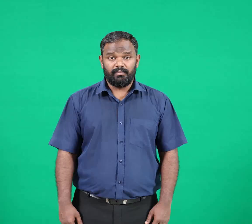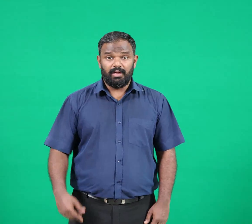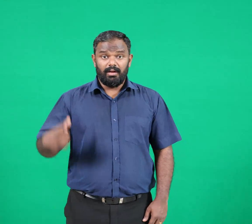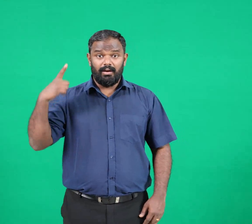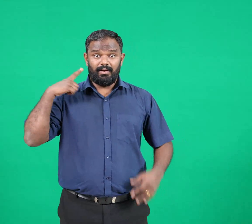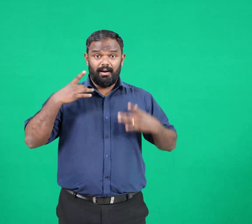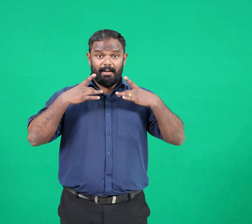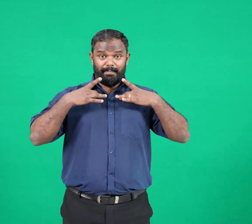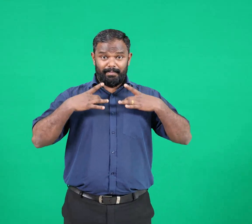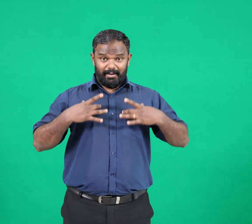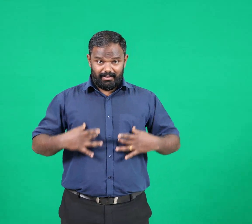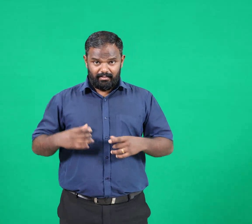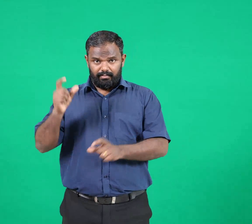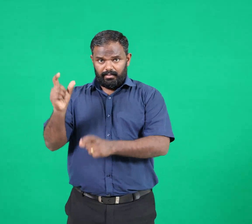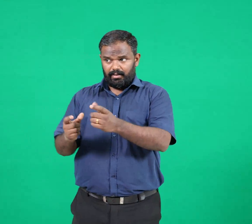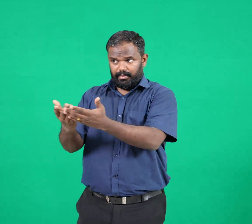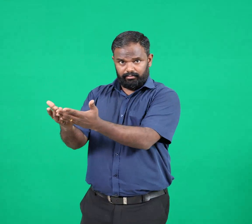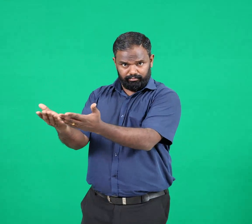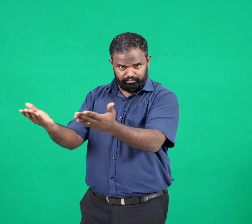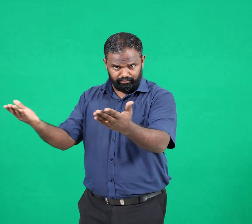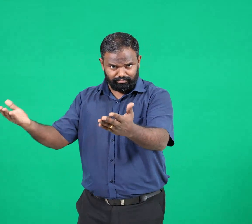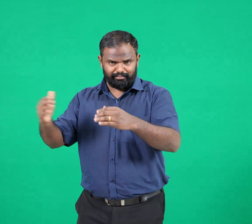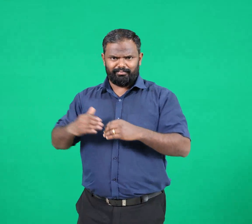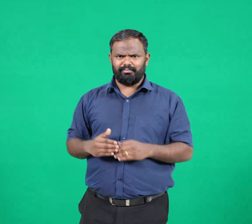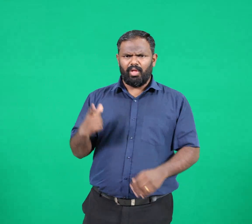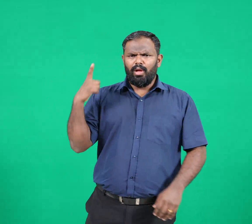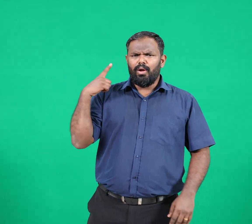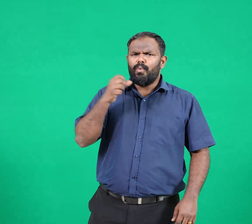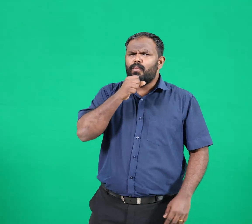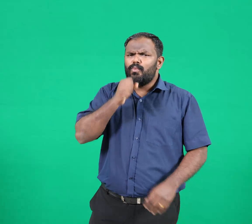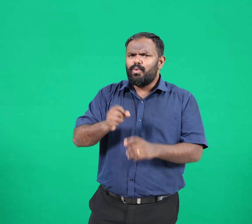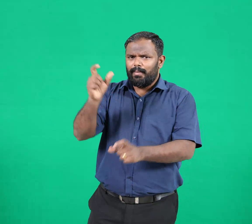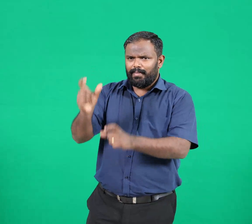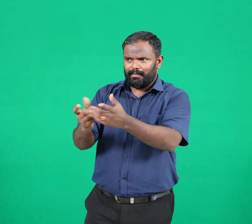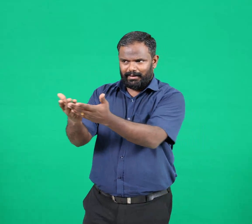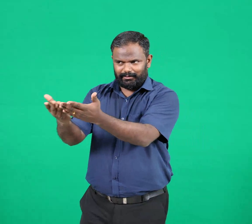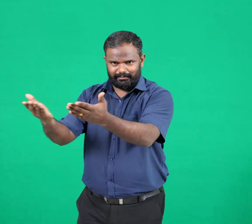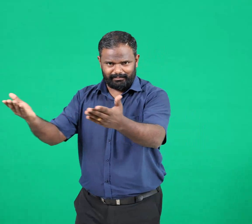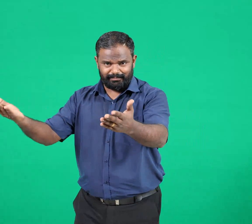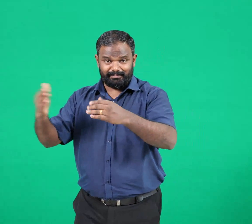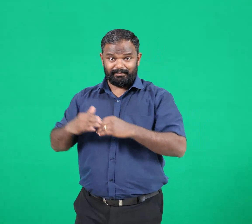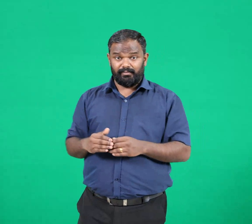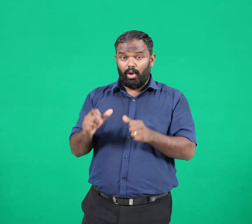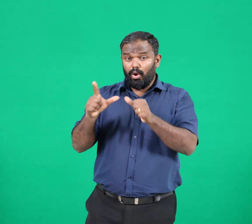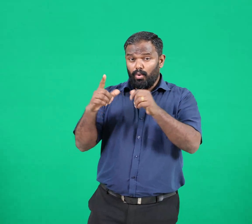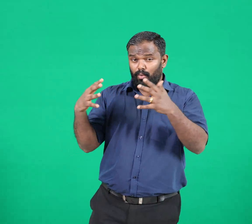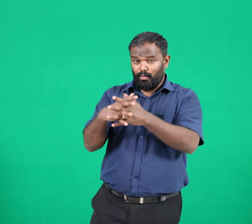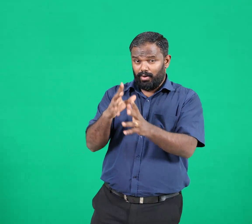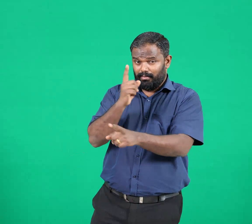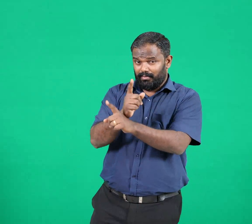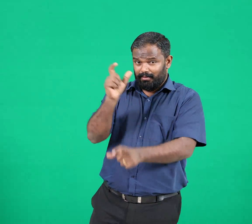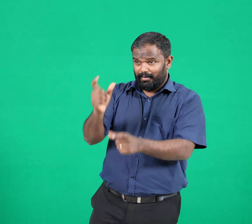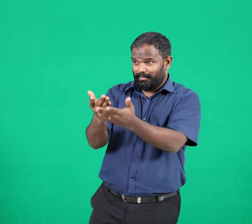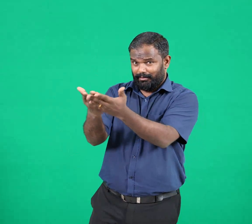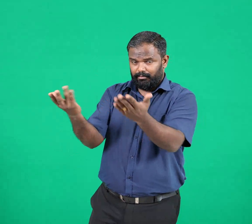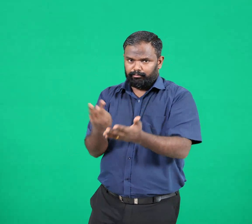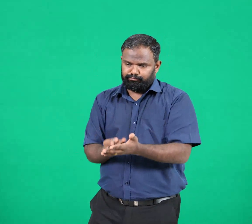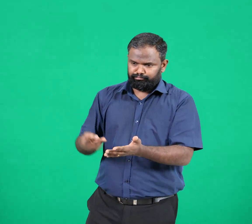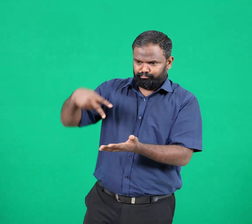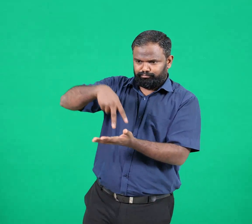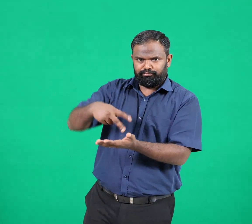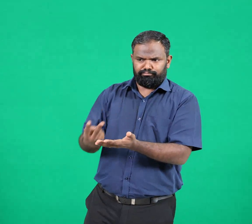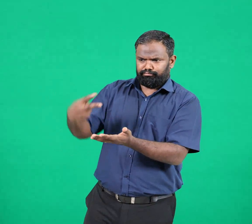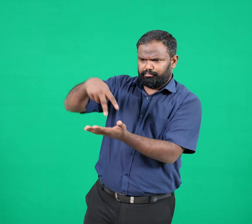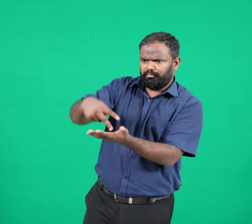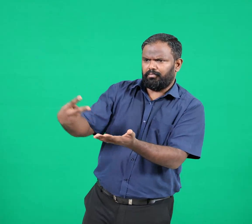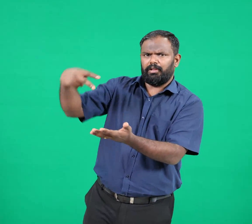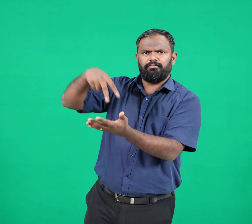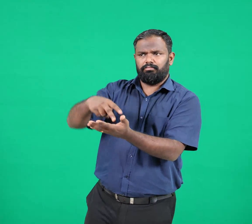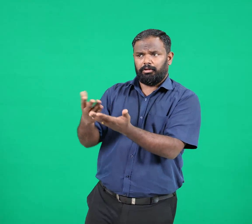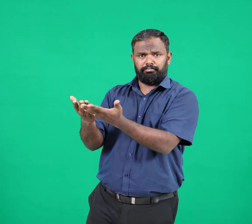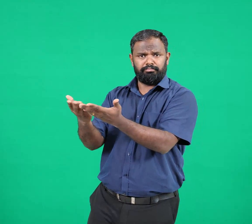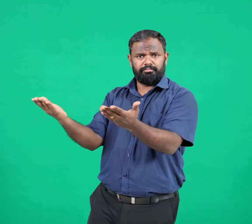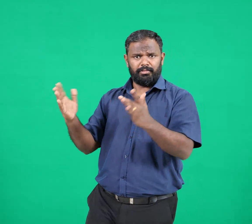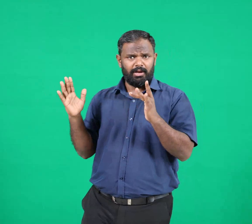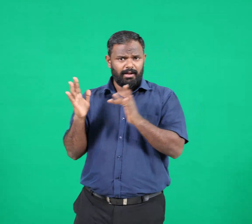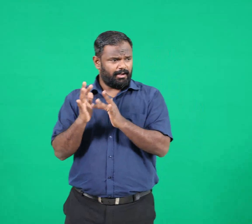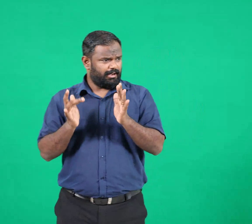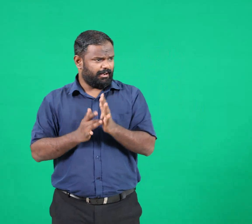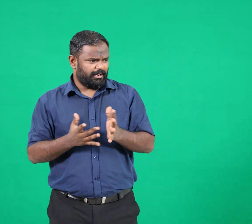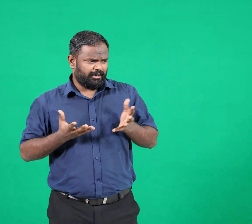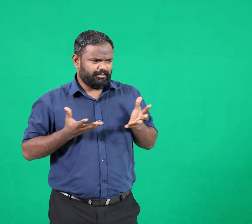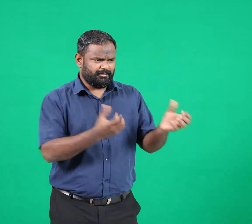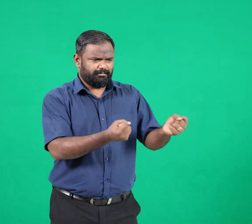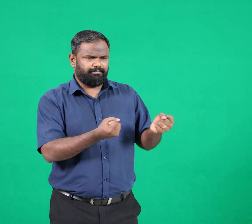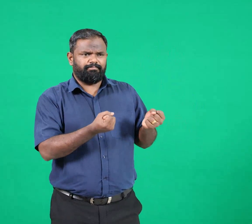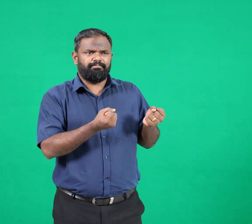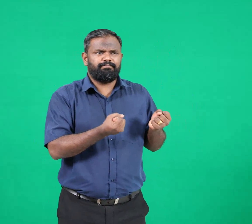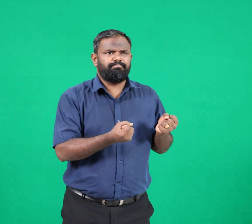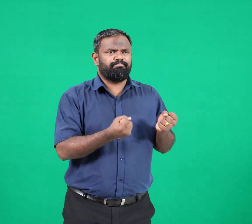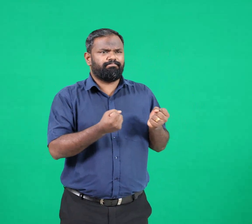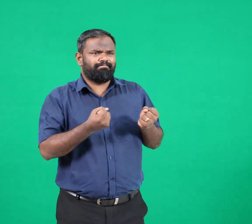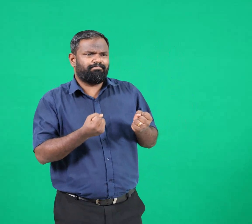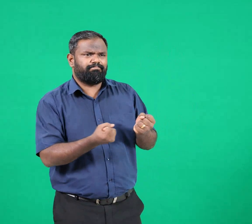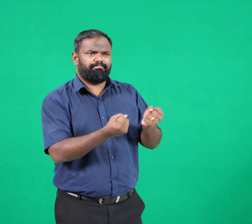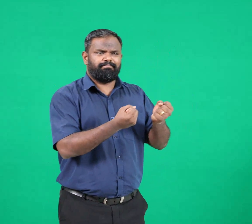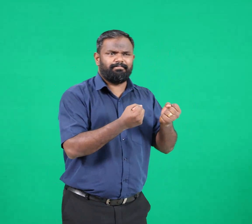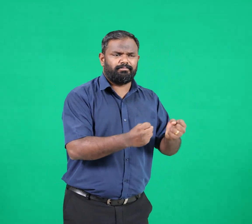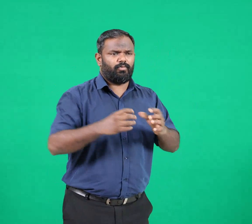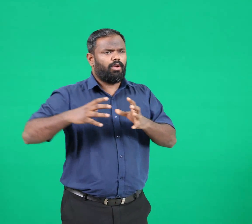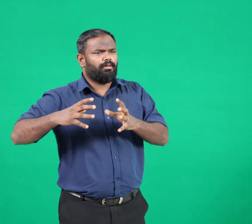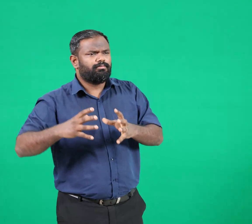Then the whole council rose and led Jesus away to Pilate.